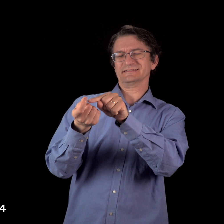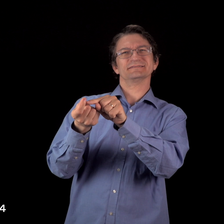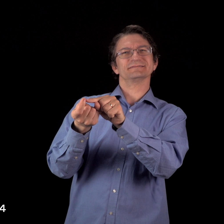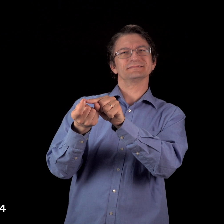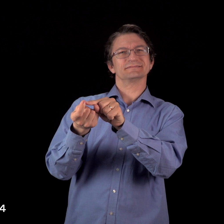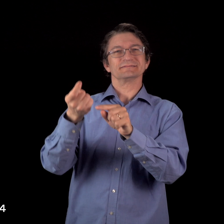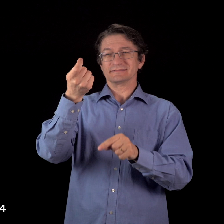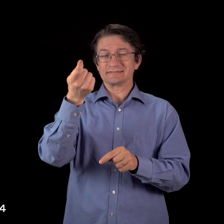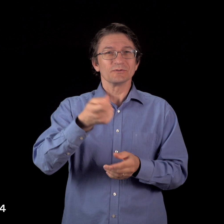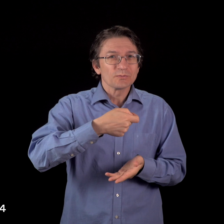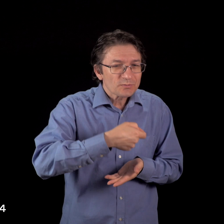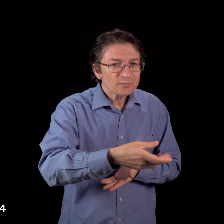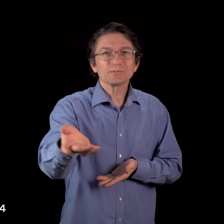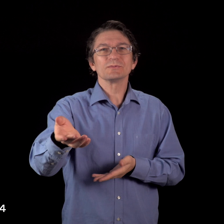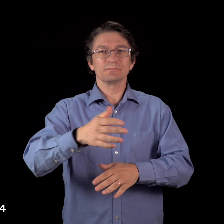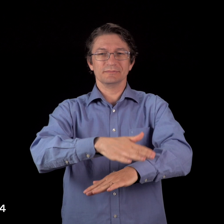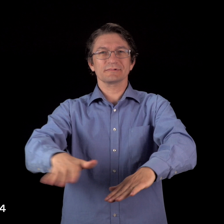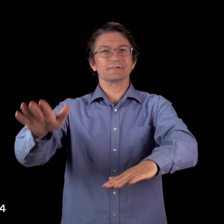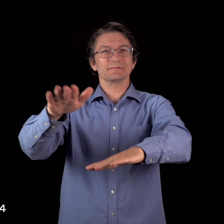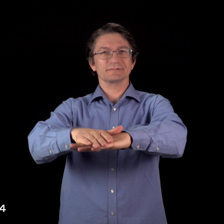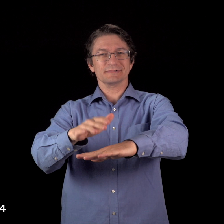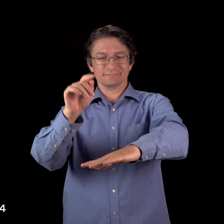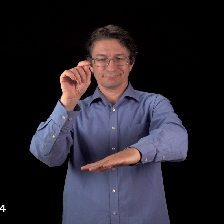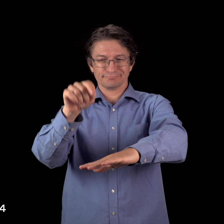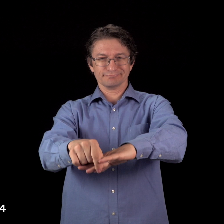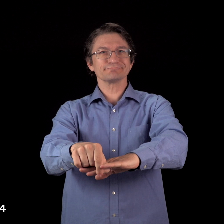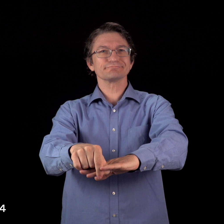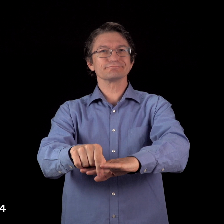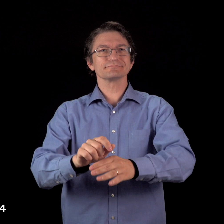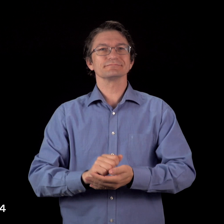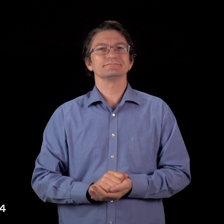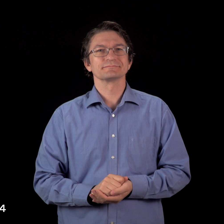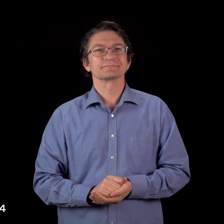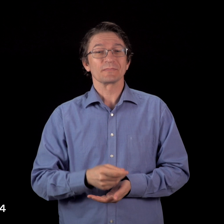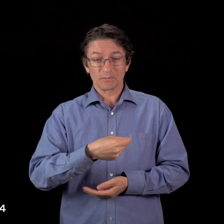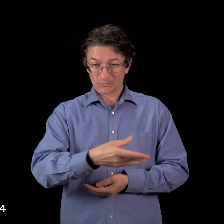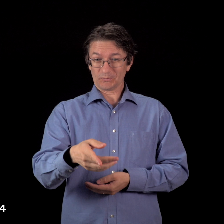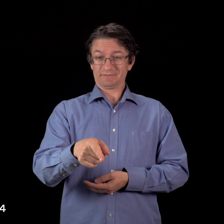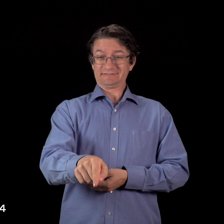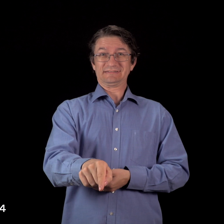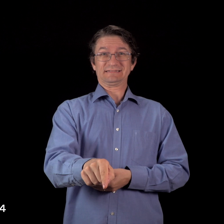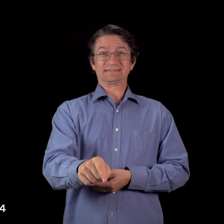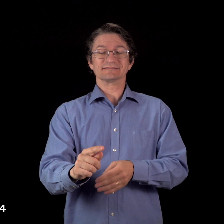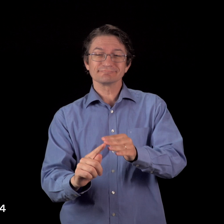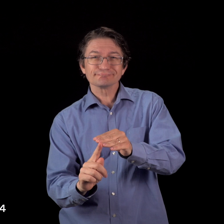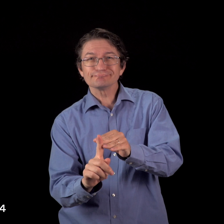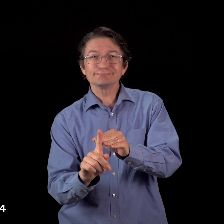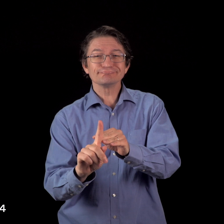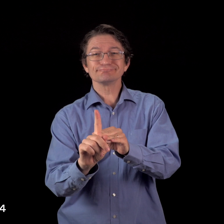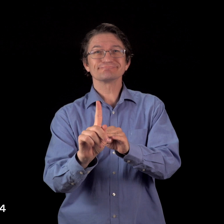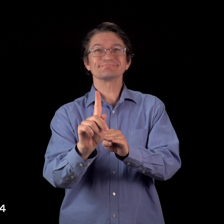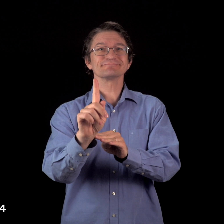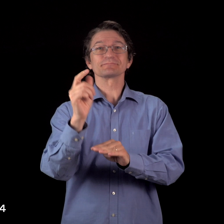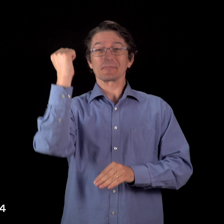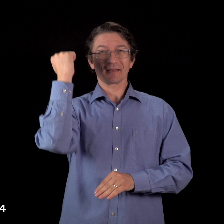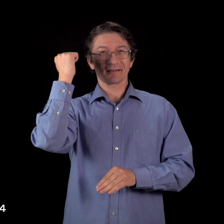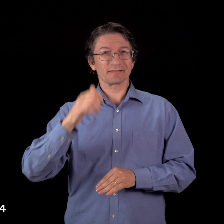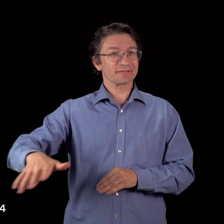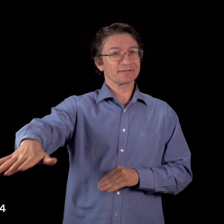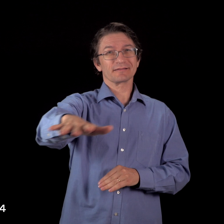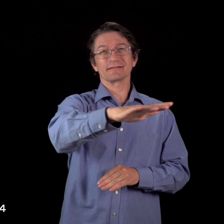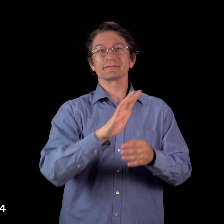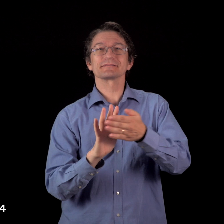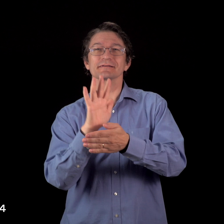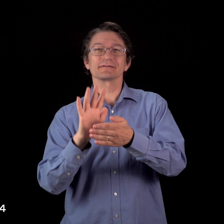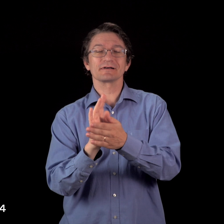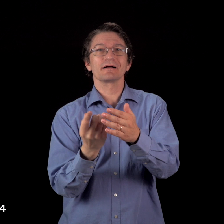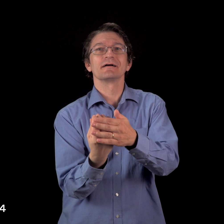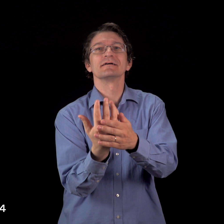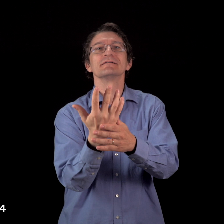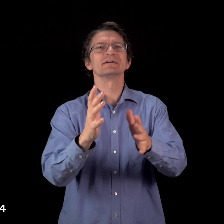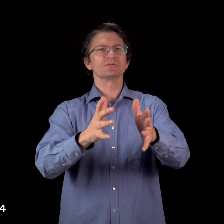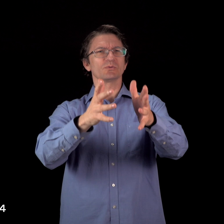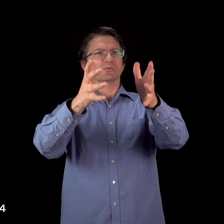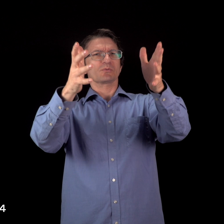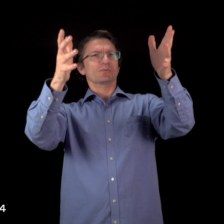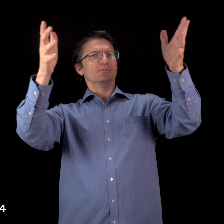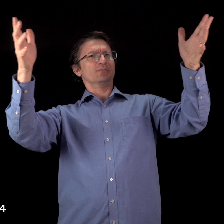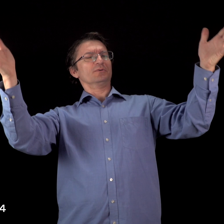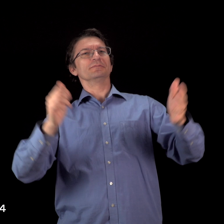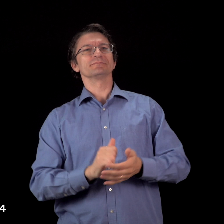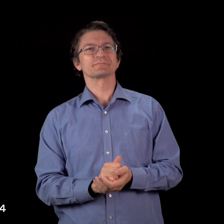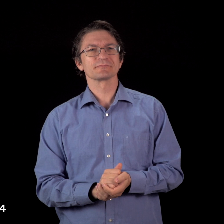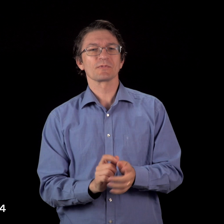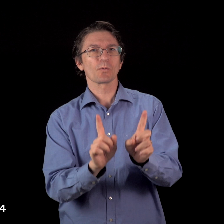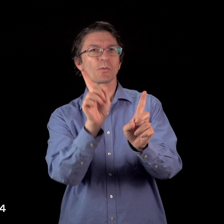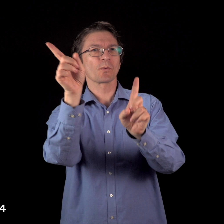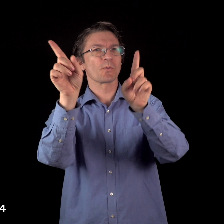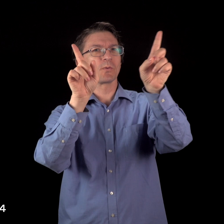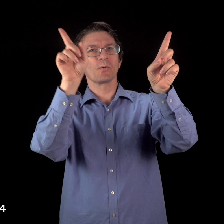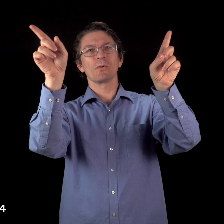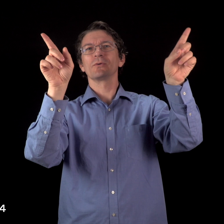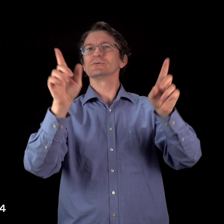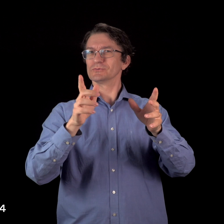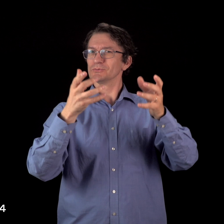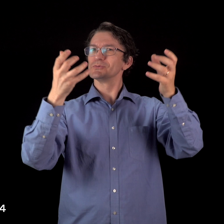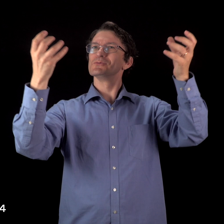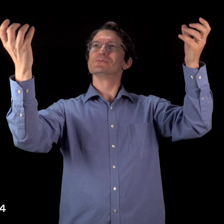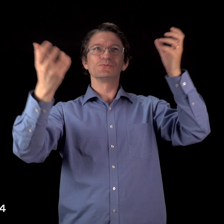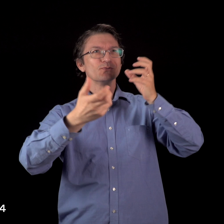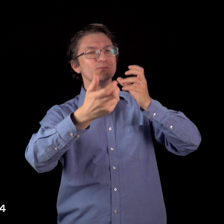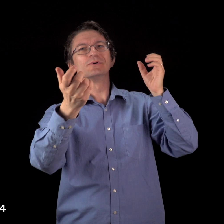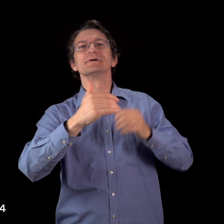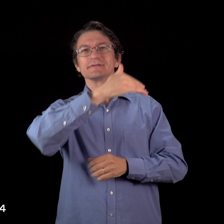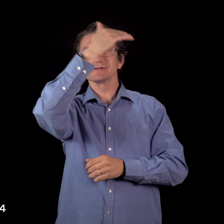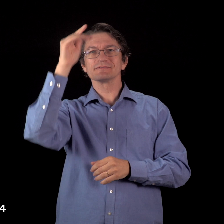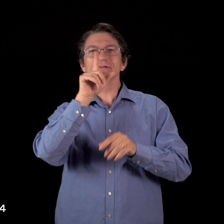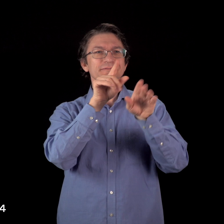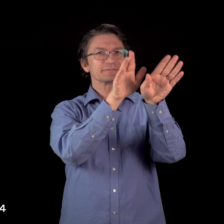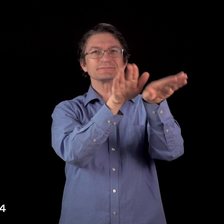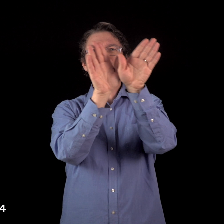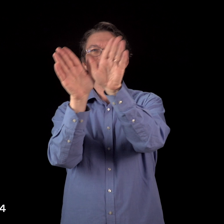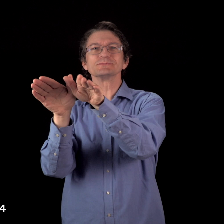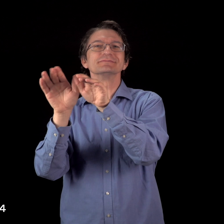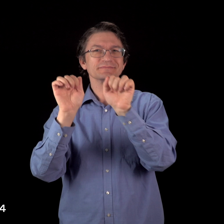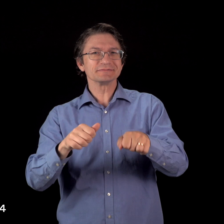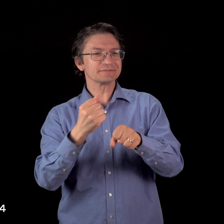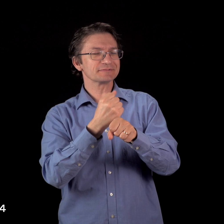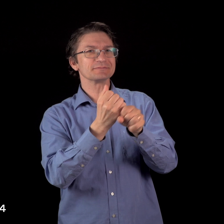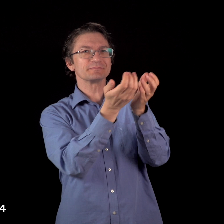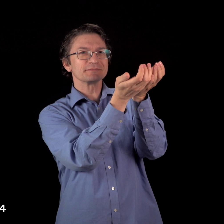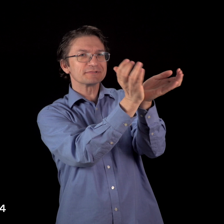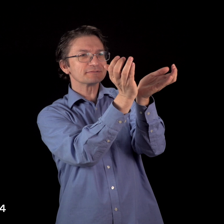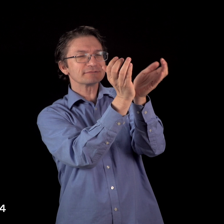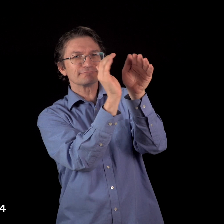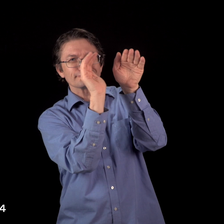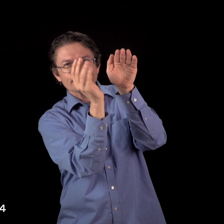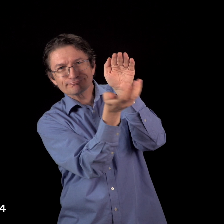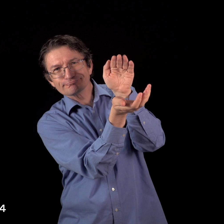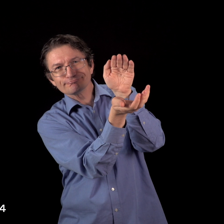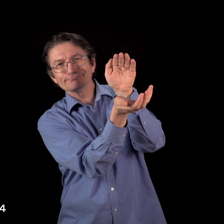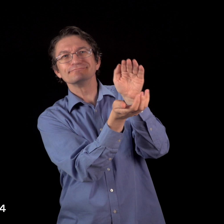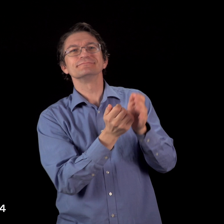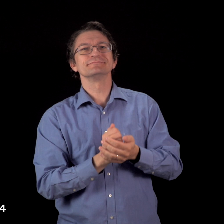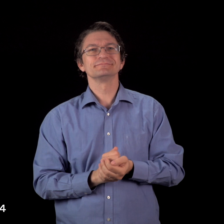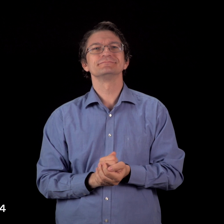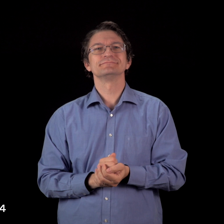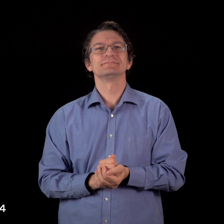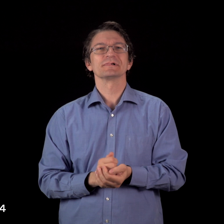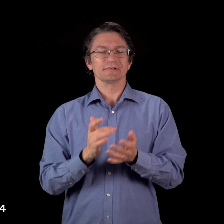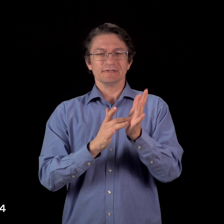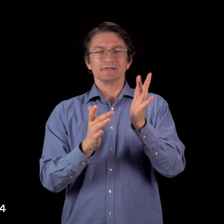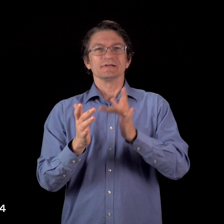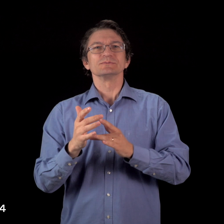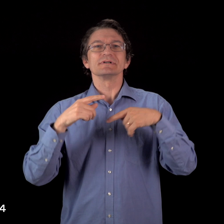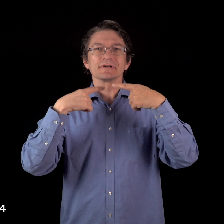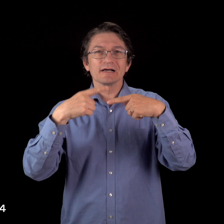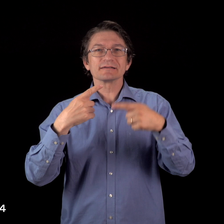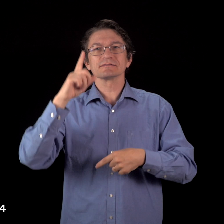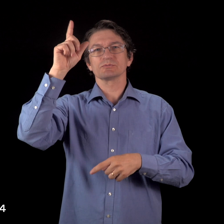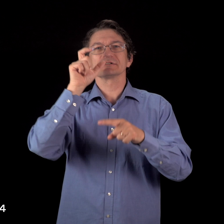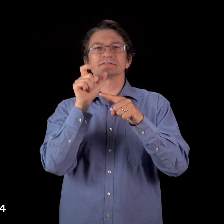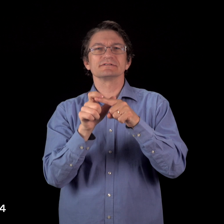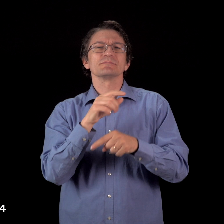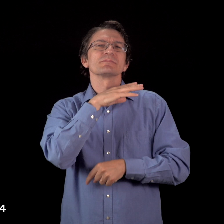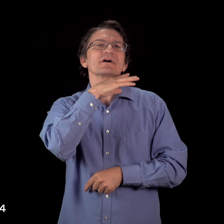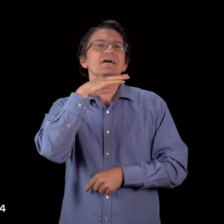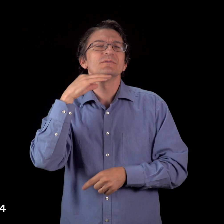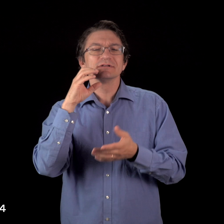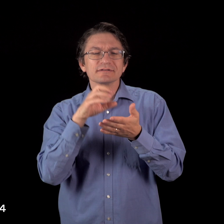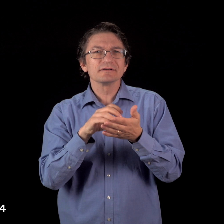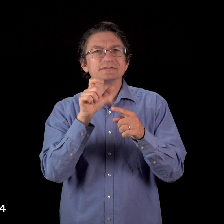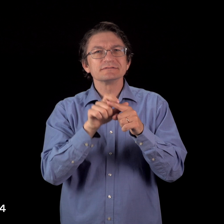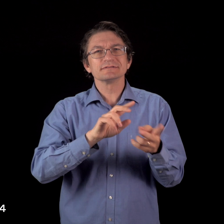But after it is planted, it grows to be the largest of all garden plants and puts forth great branches, so that the birds of the air nest in its shade.”